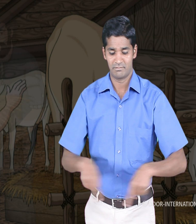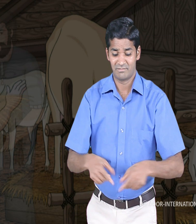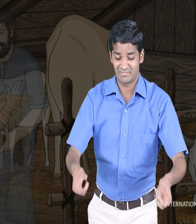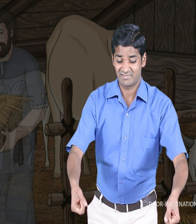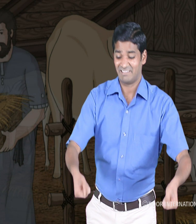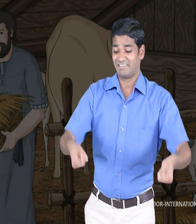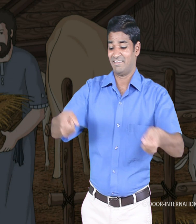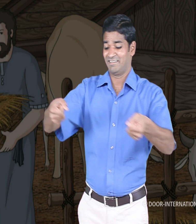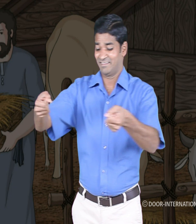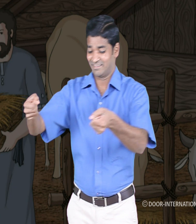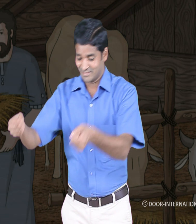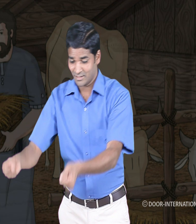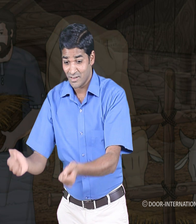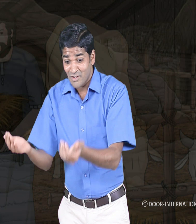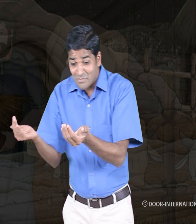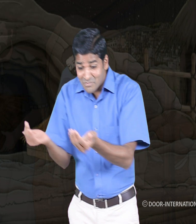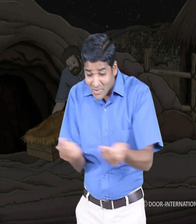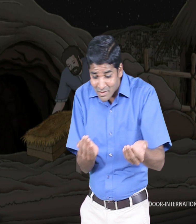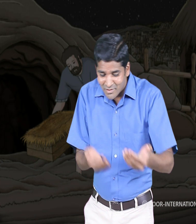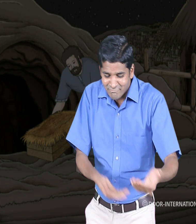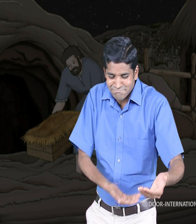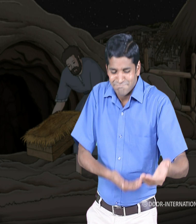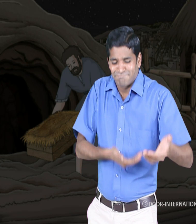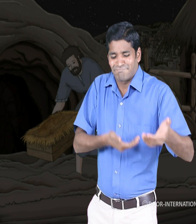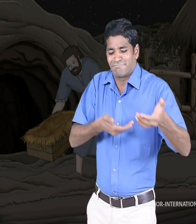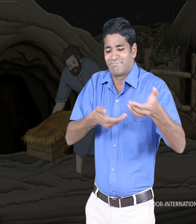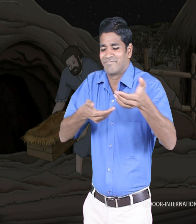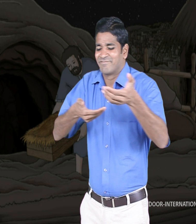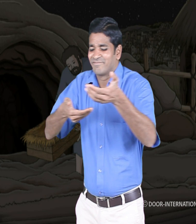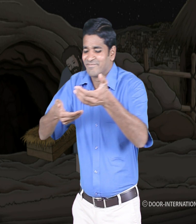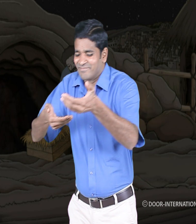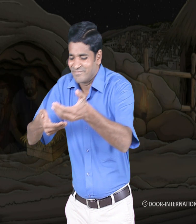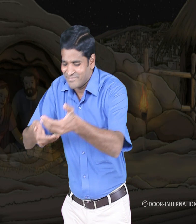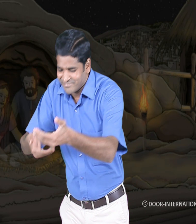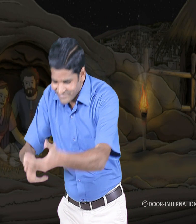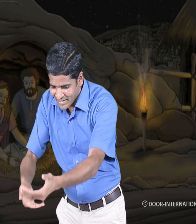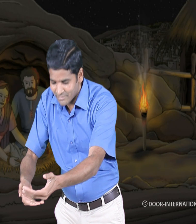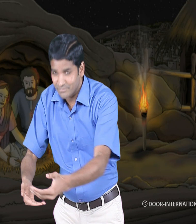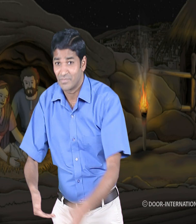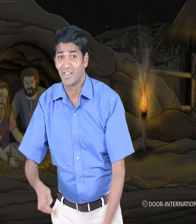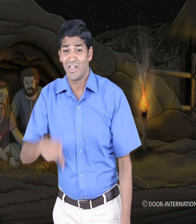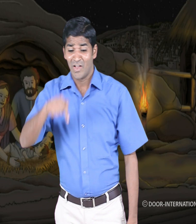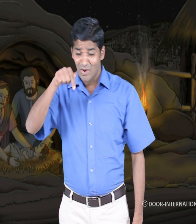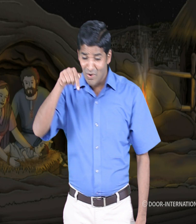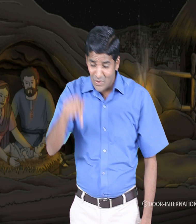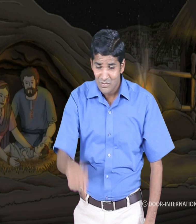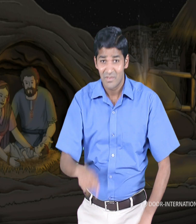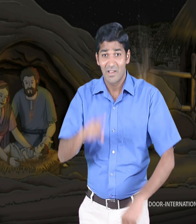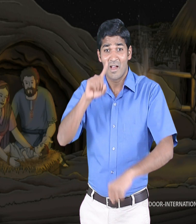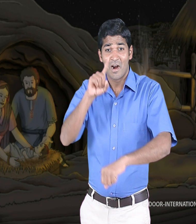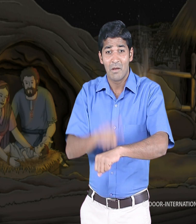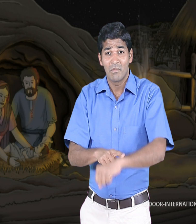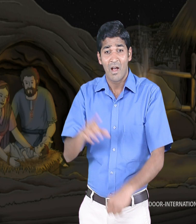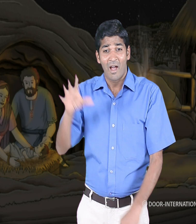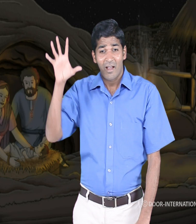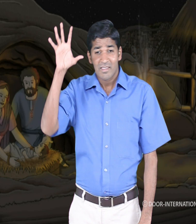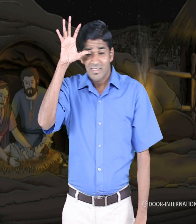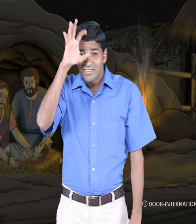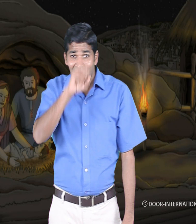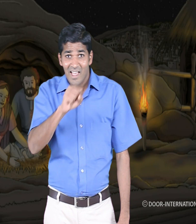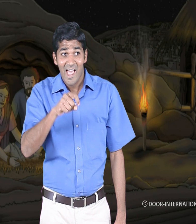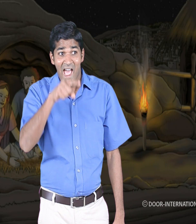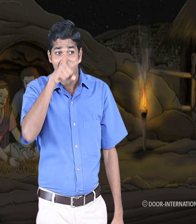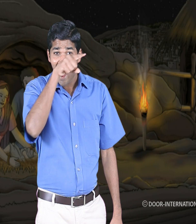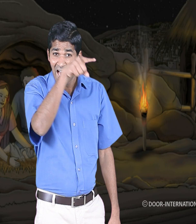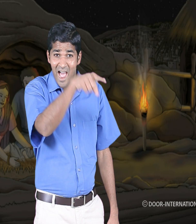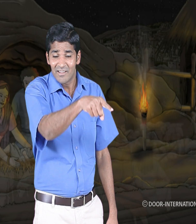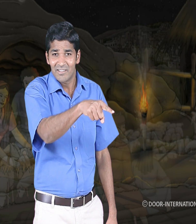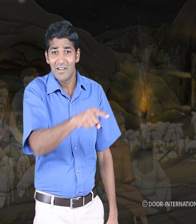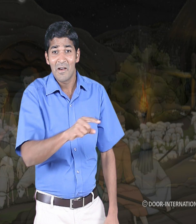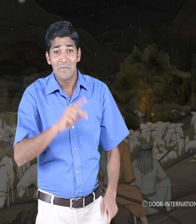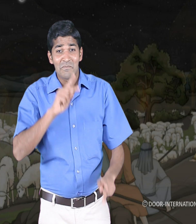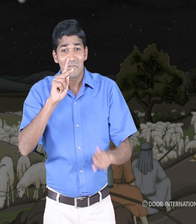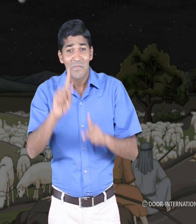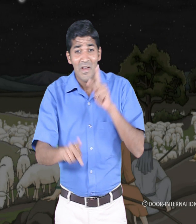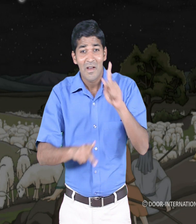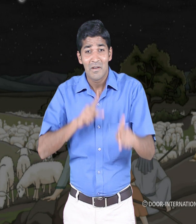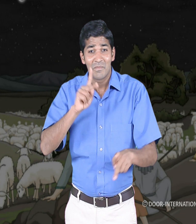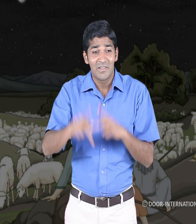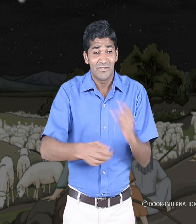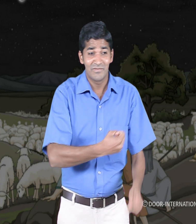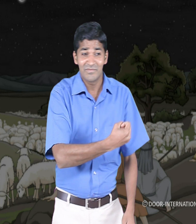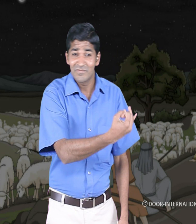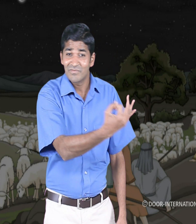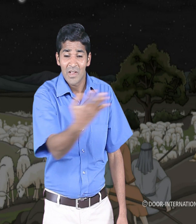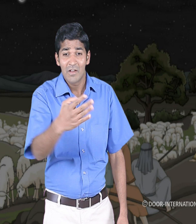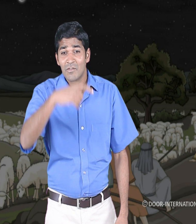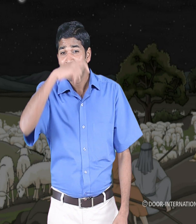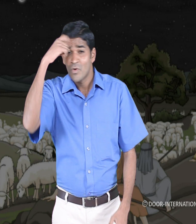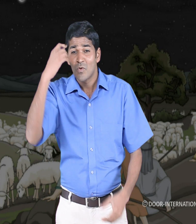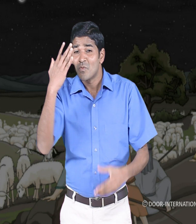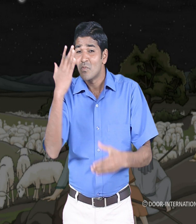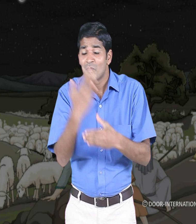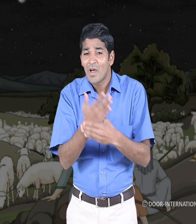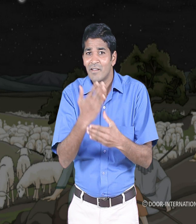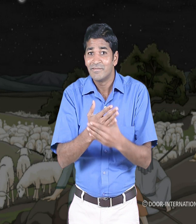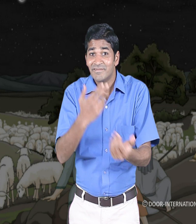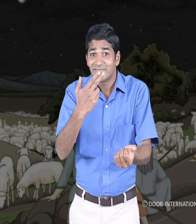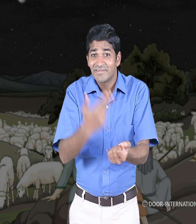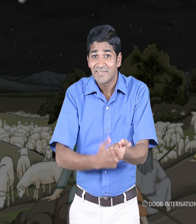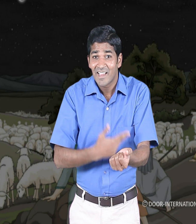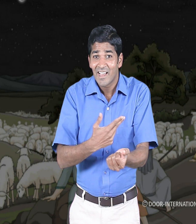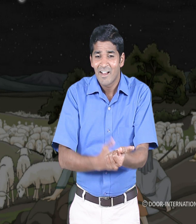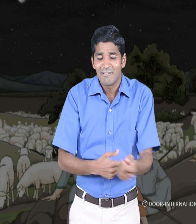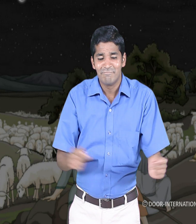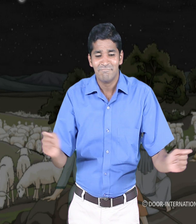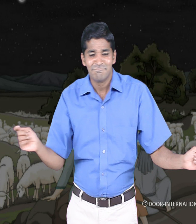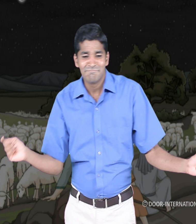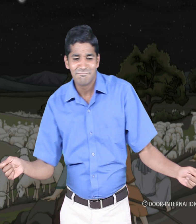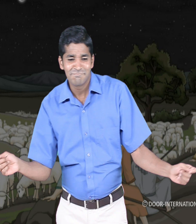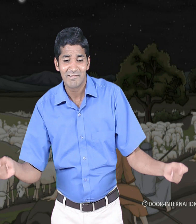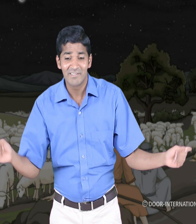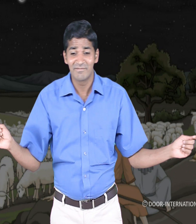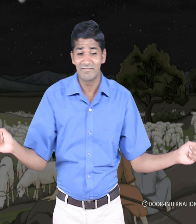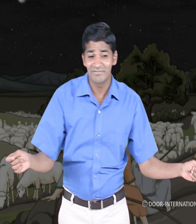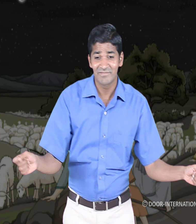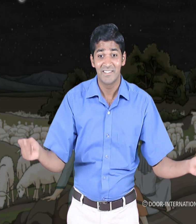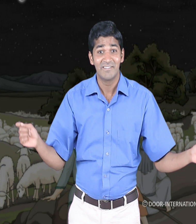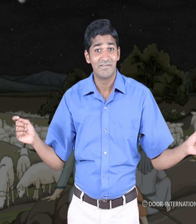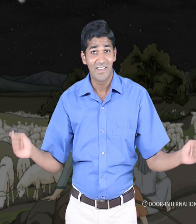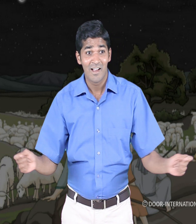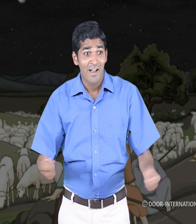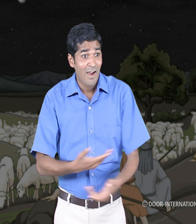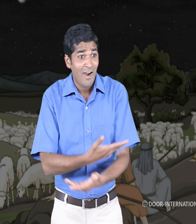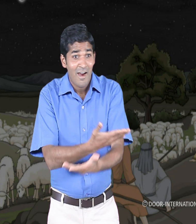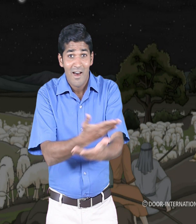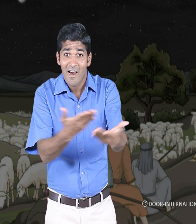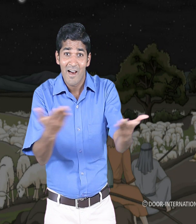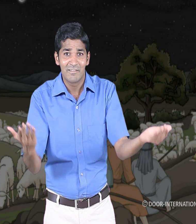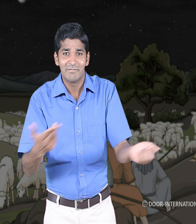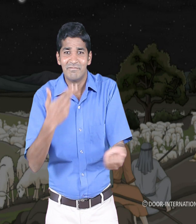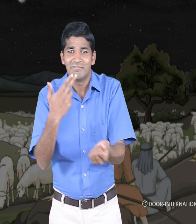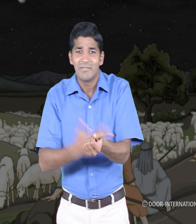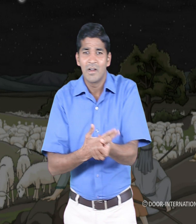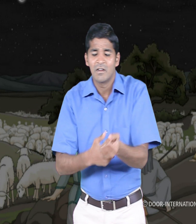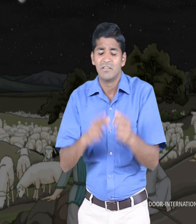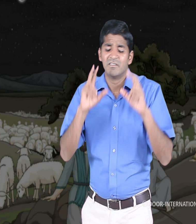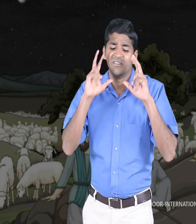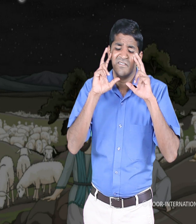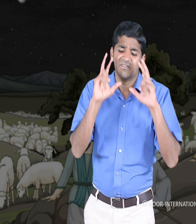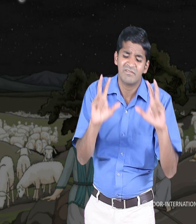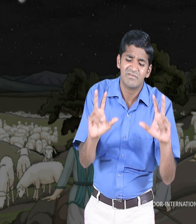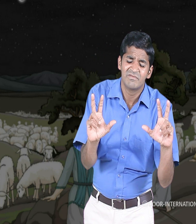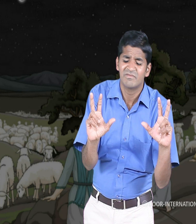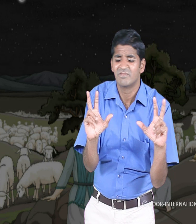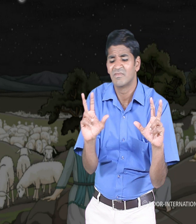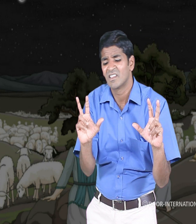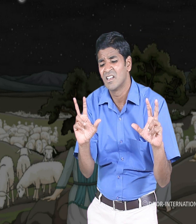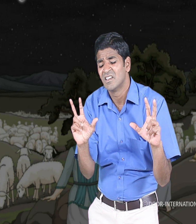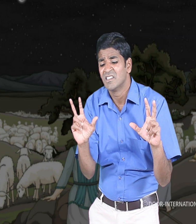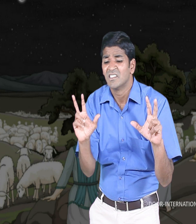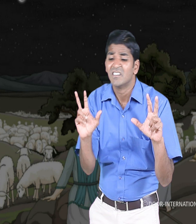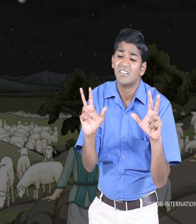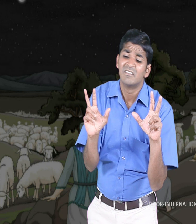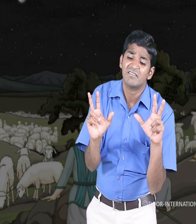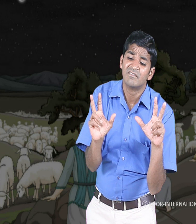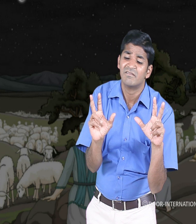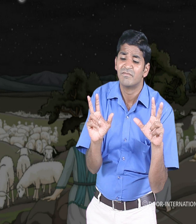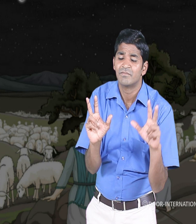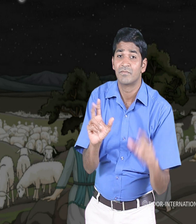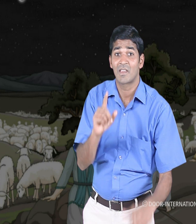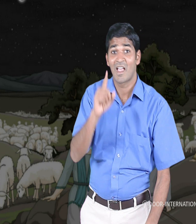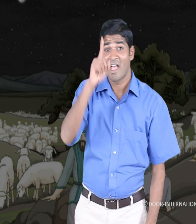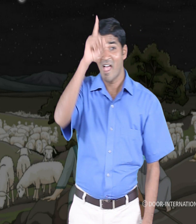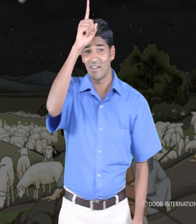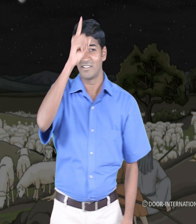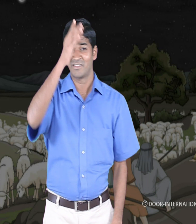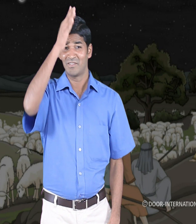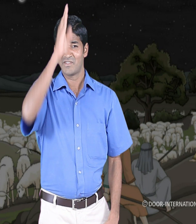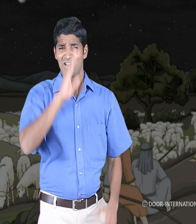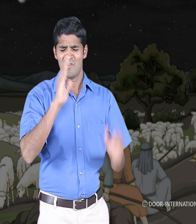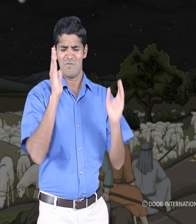And she gave birth to her firstborn, a Son. She wrapped Him in swaddling cloths and laid Him in a manger, because there was no room for them in the inn. And there were shepherds residing in the fields nearby, keeping watch over their flocks by night.